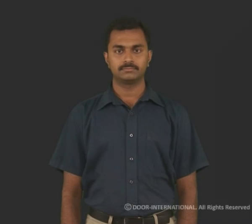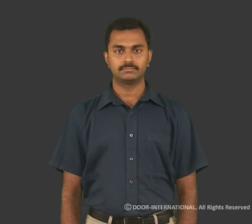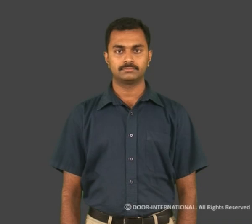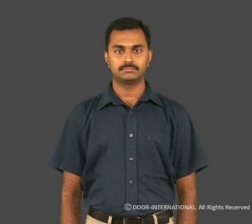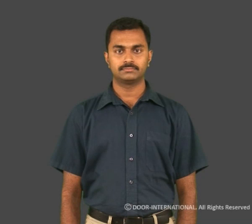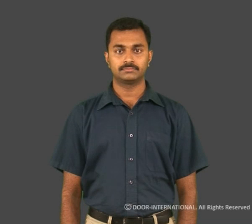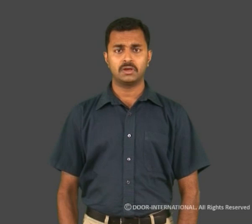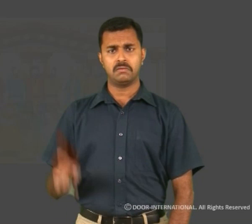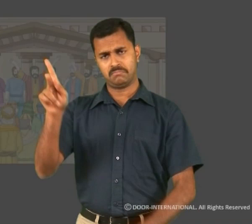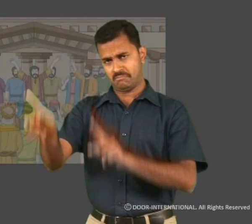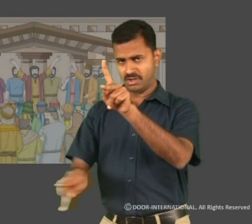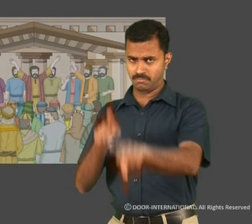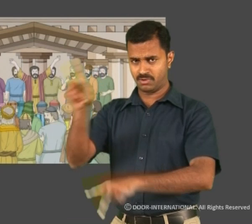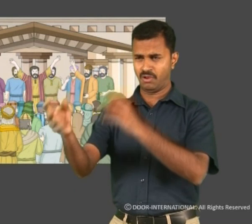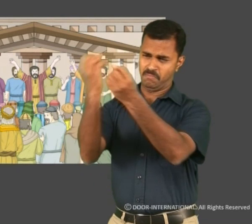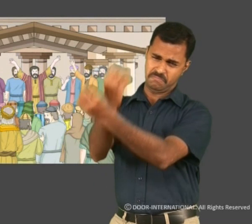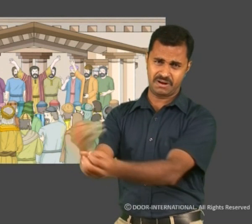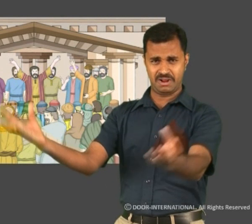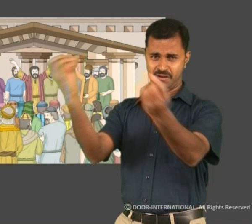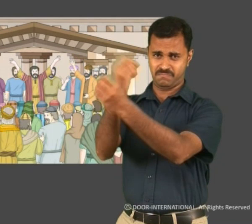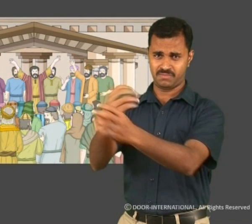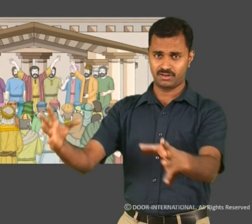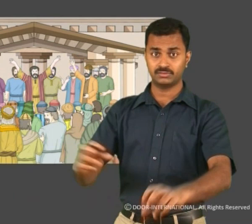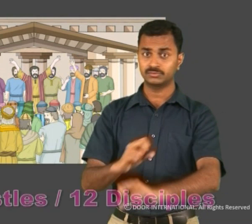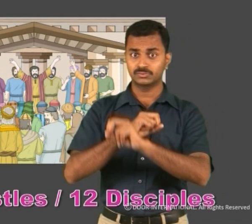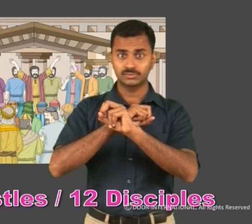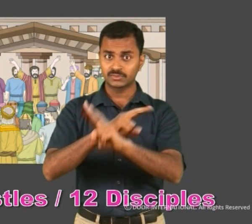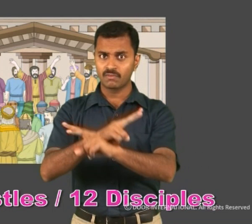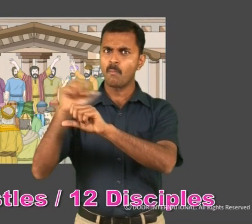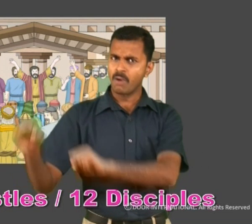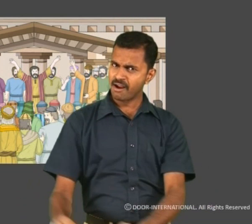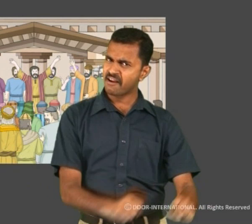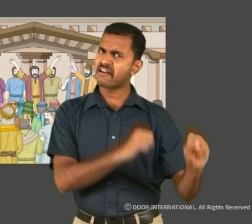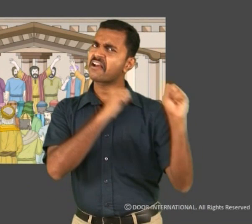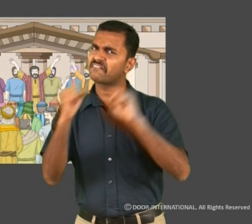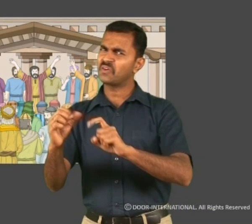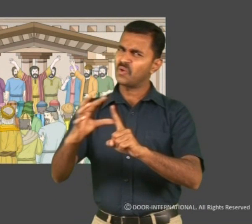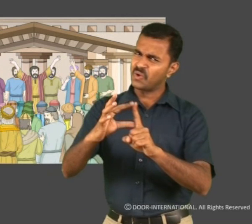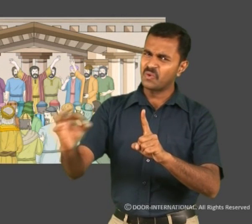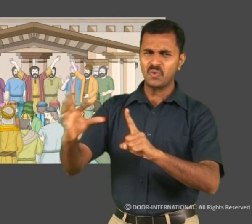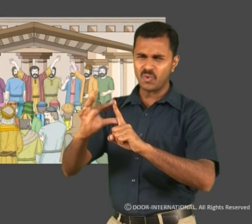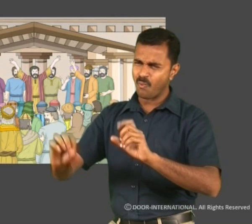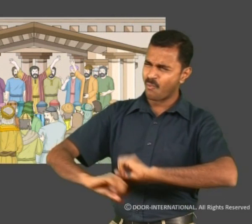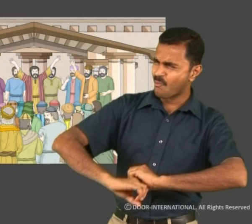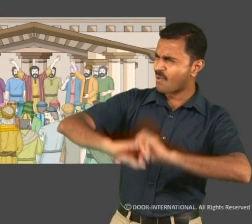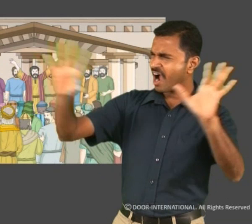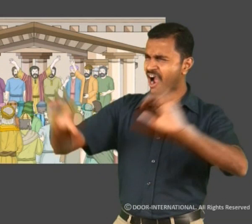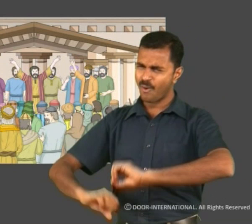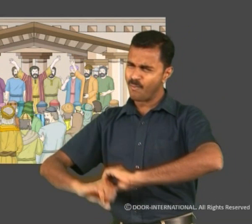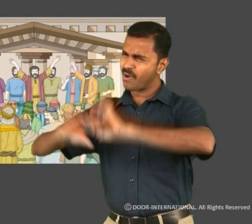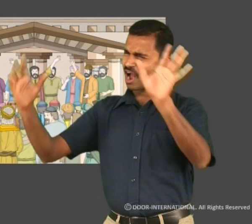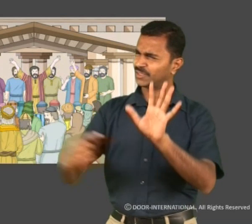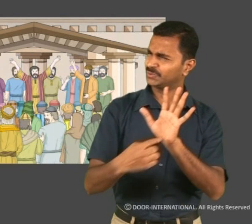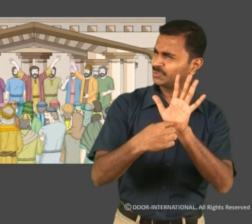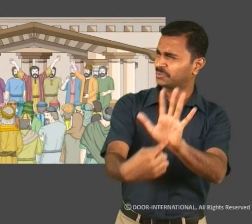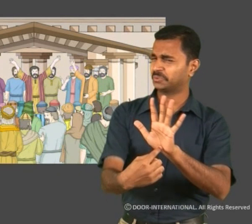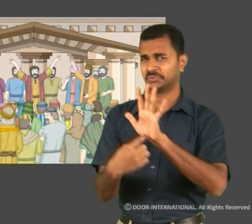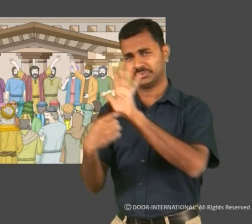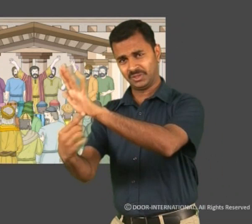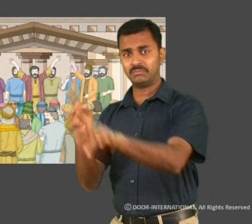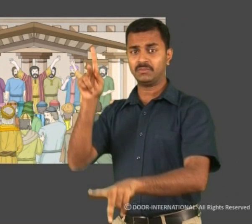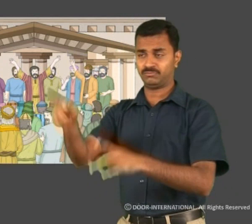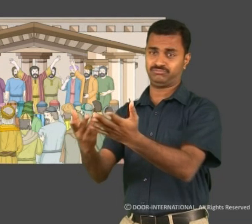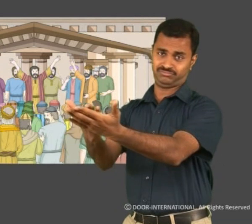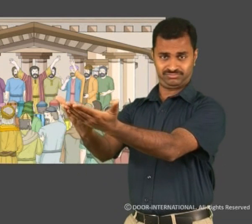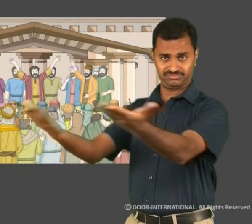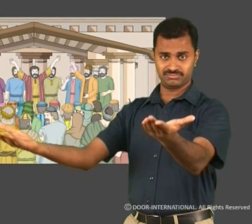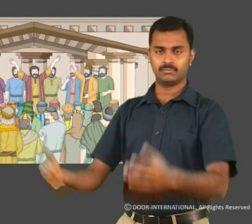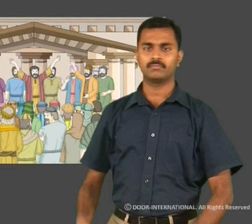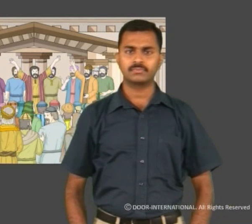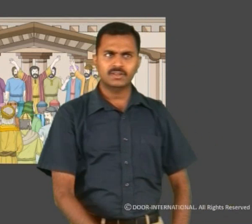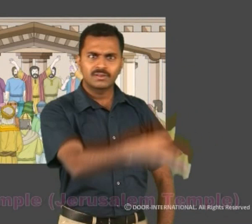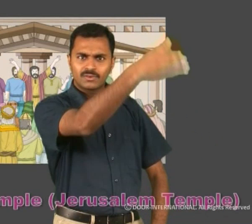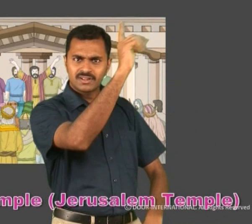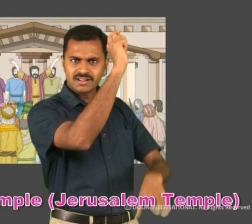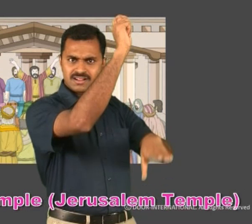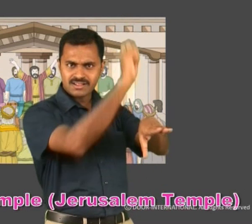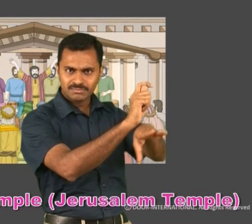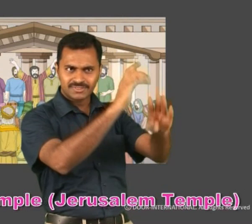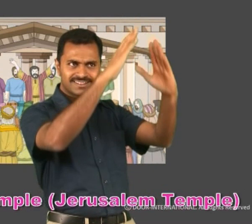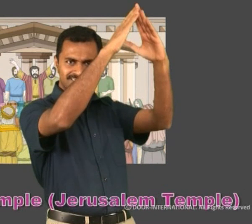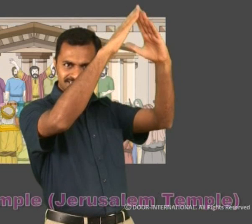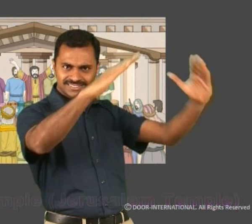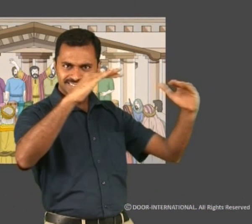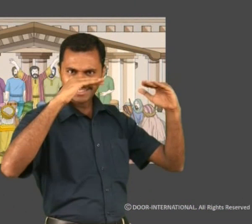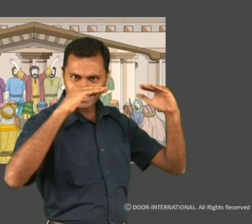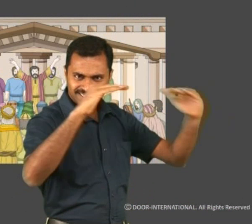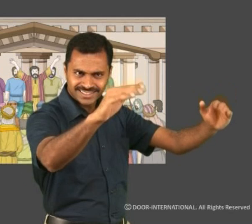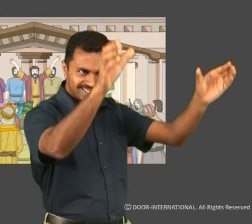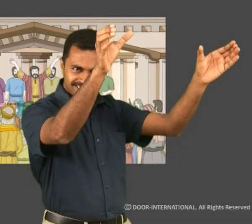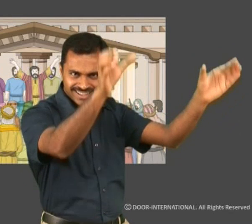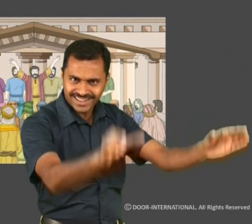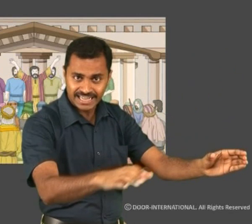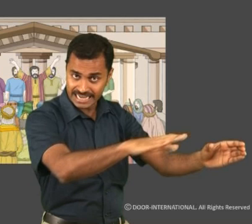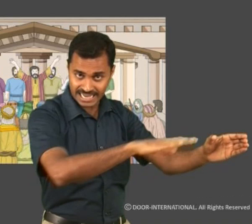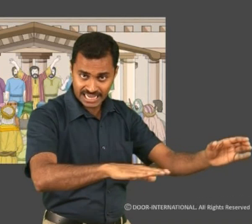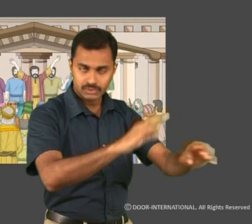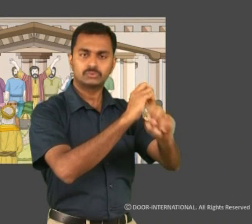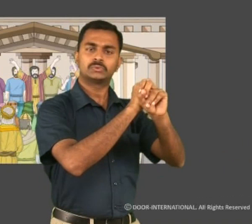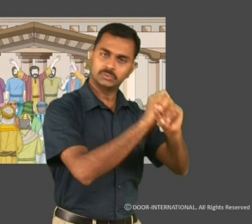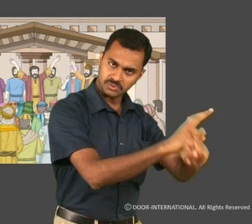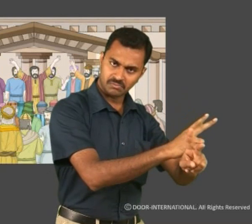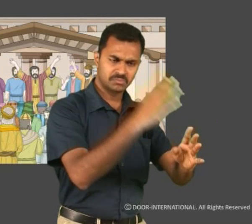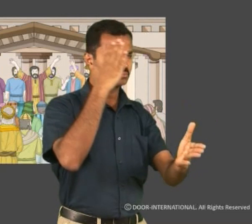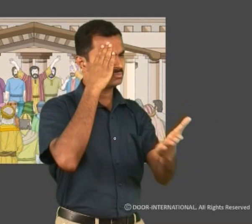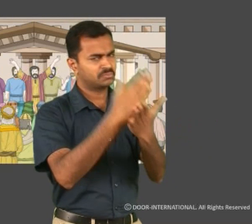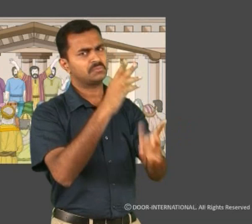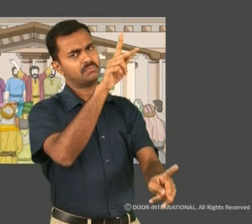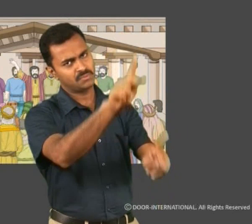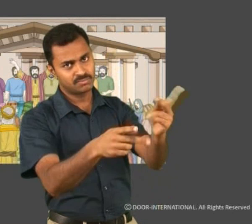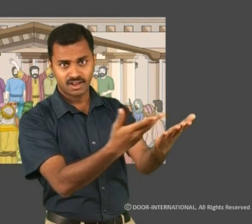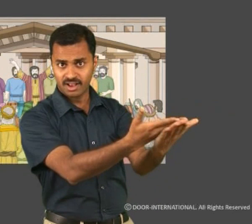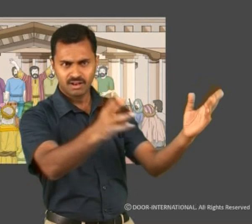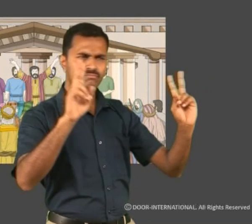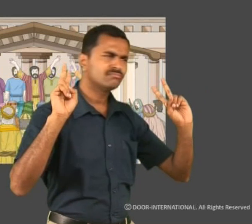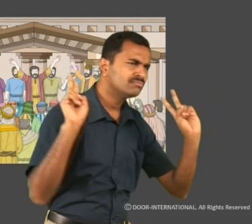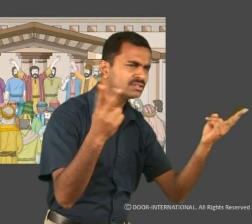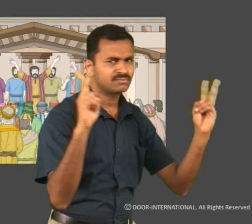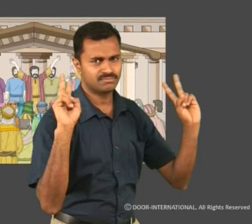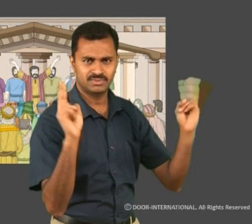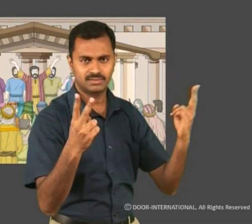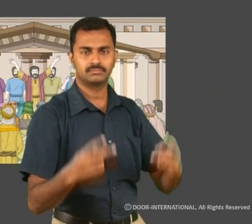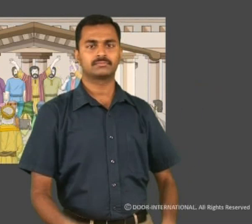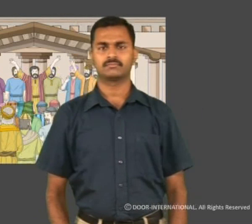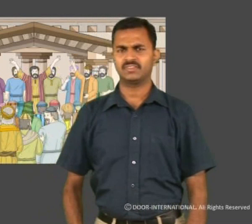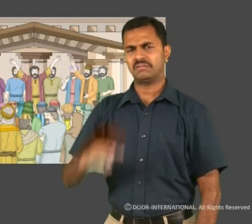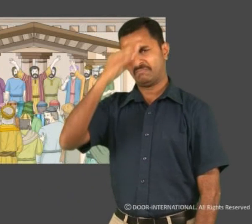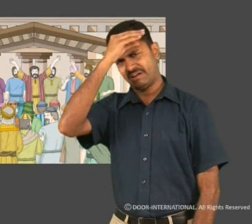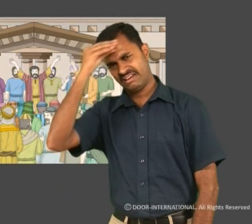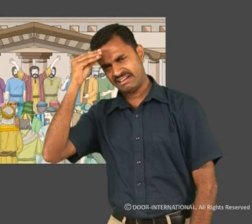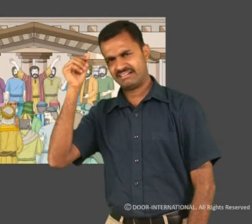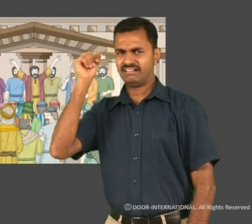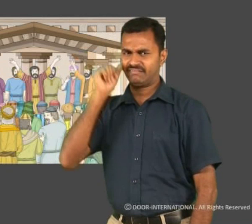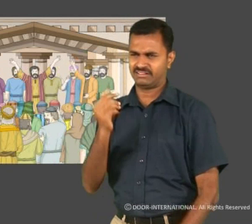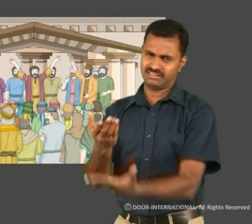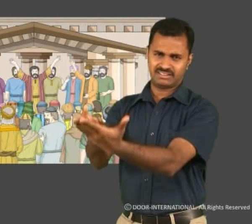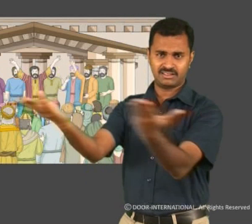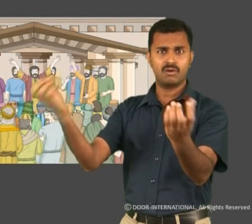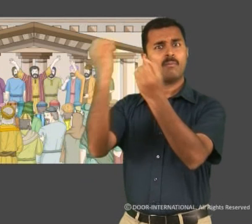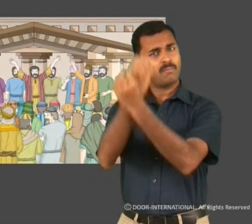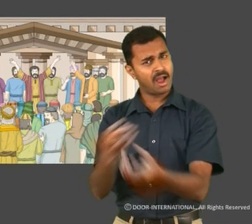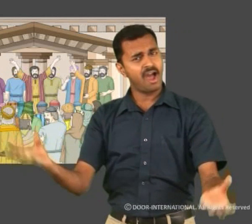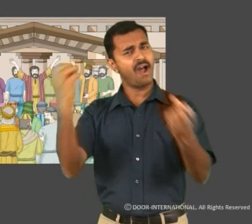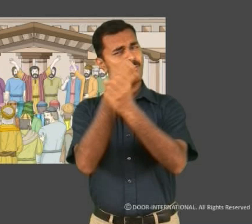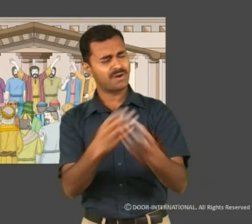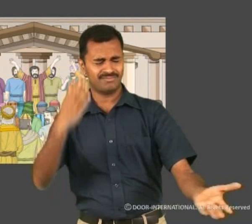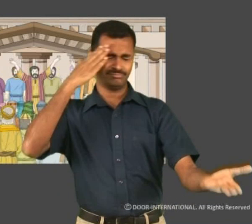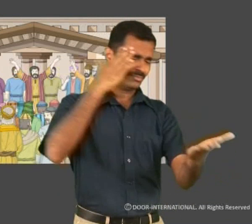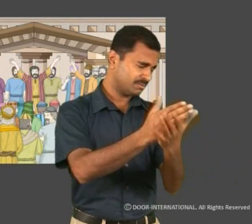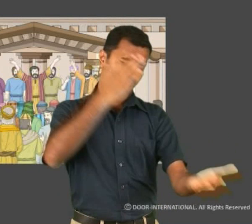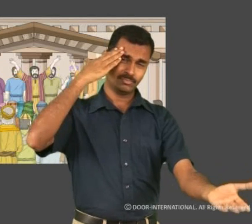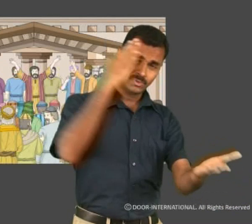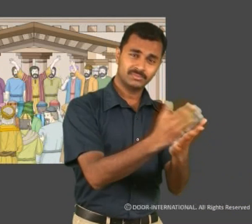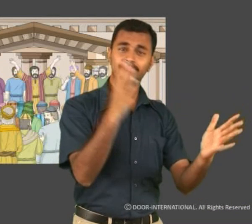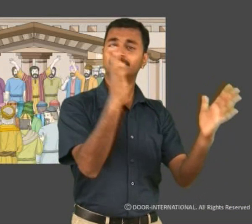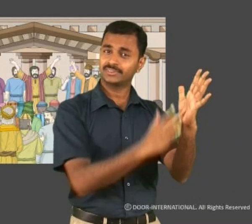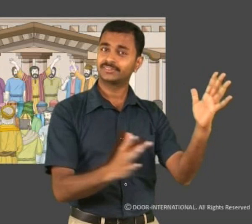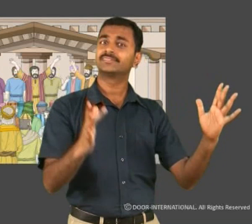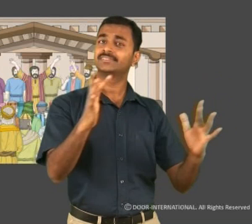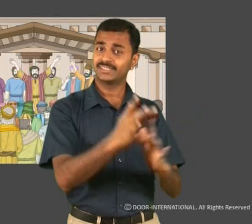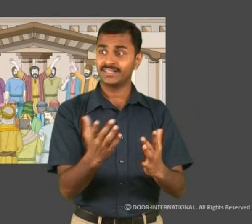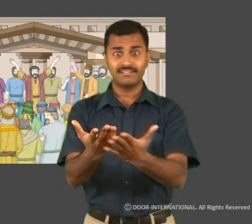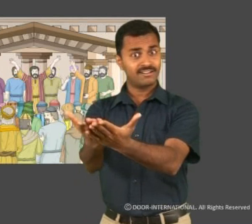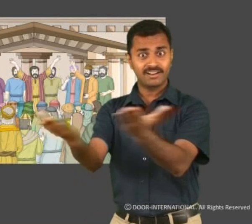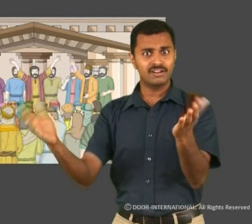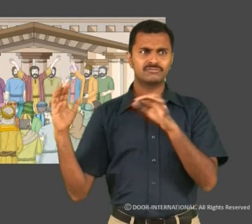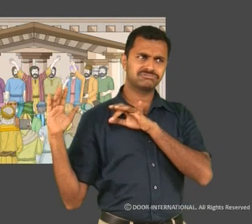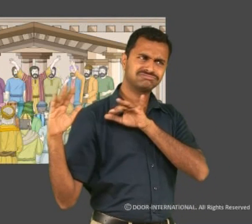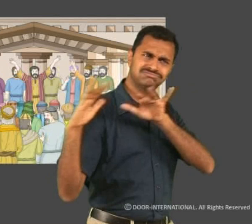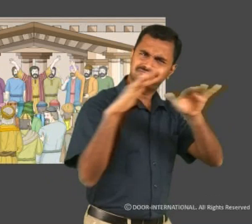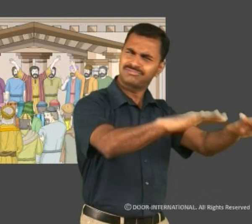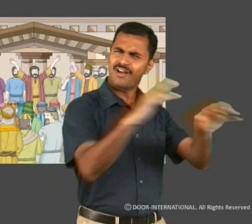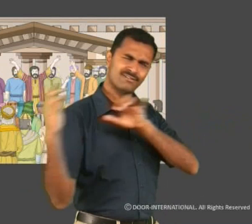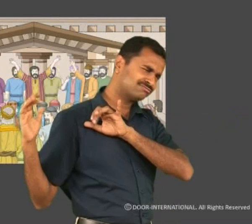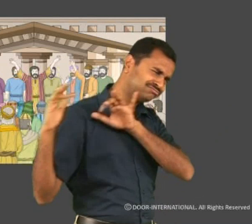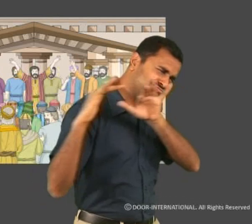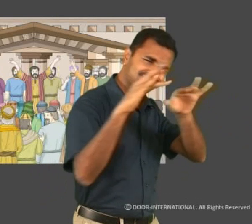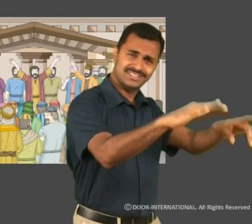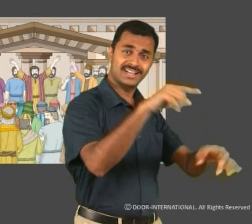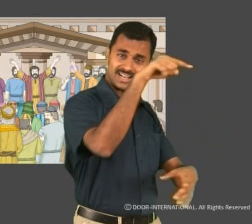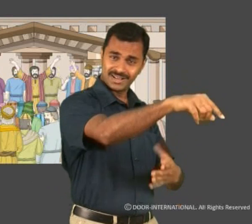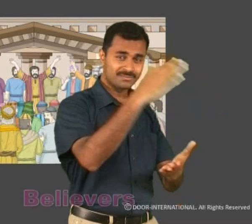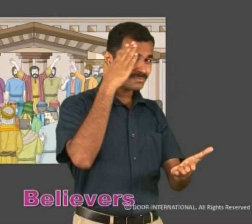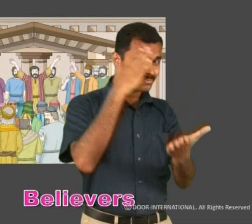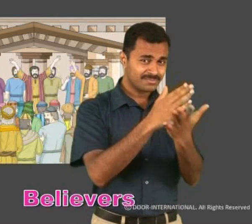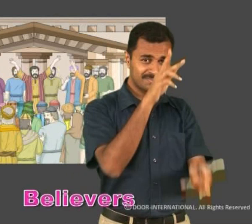The apostles performed many signs and wonders among the people, and with one accord the believers gathered together in Solomon’s Colonnade.